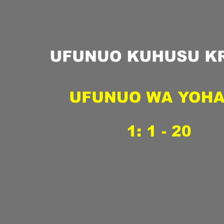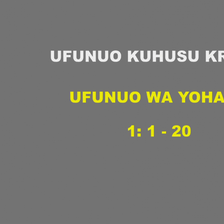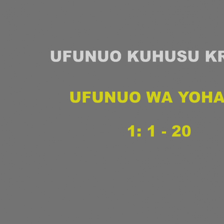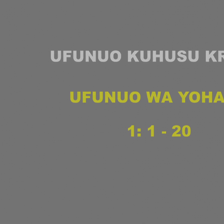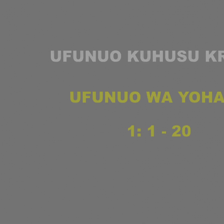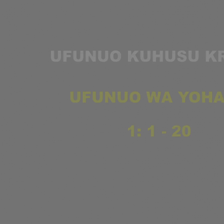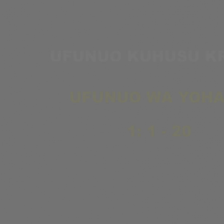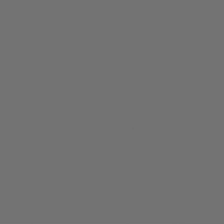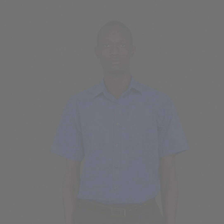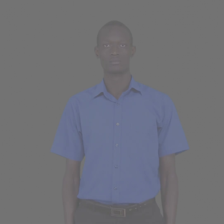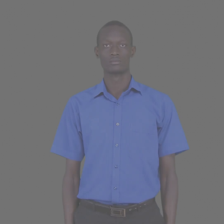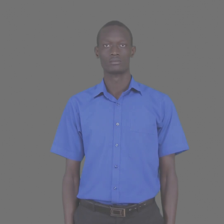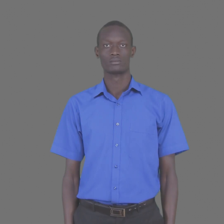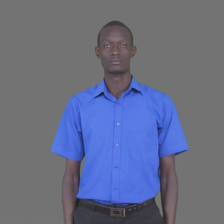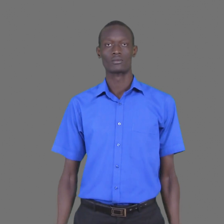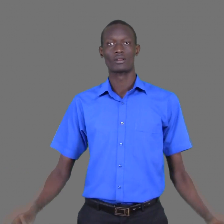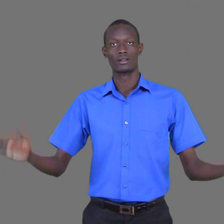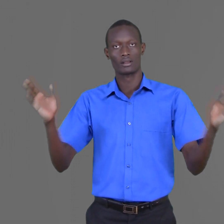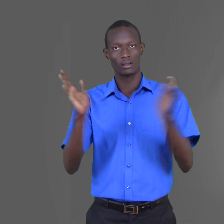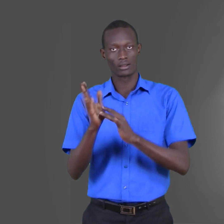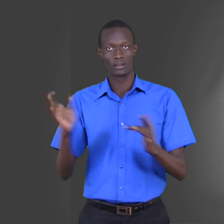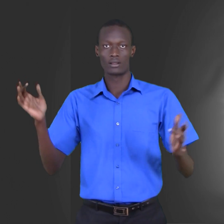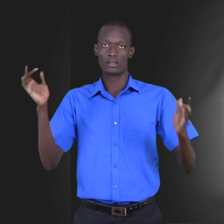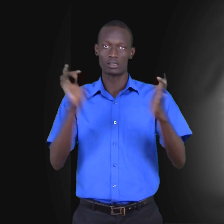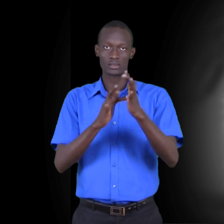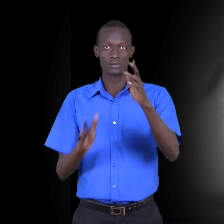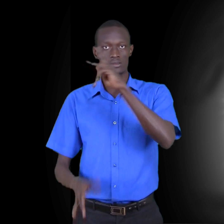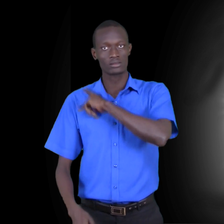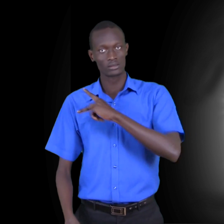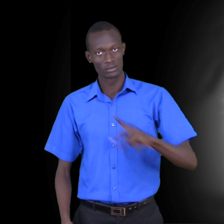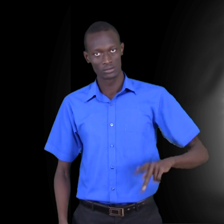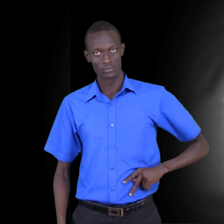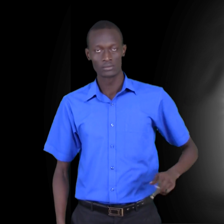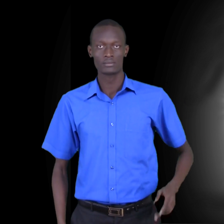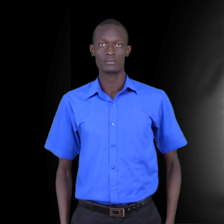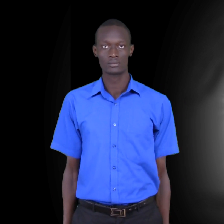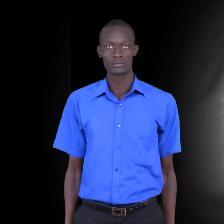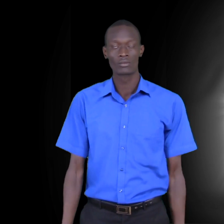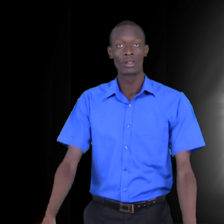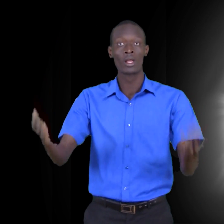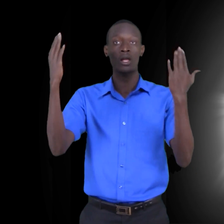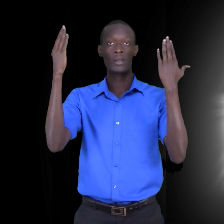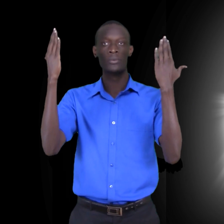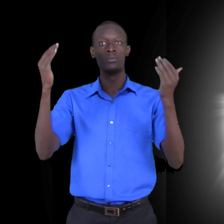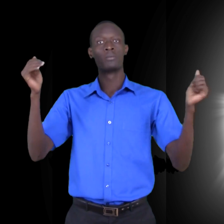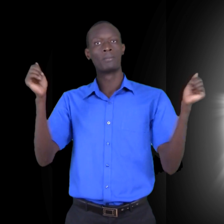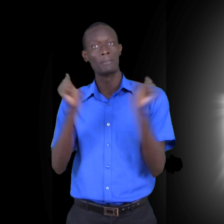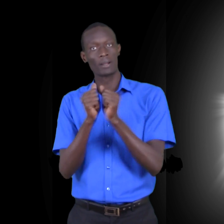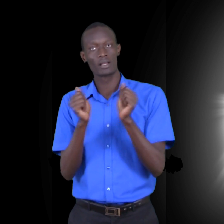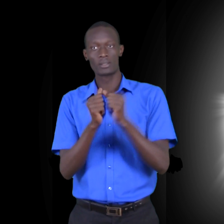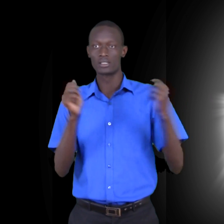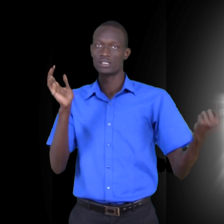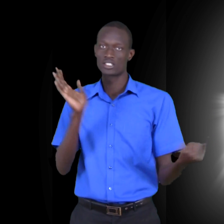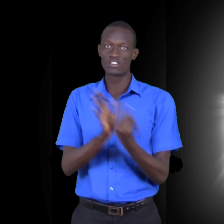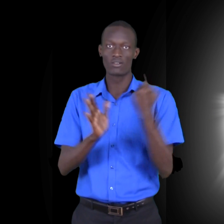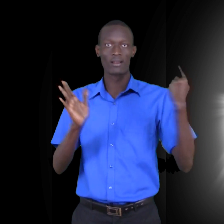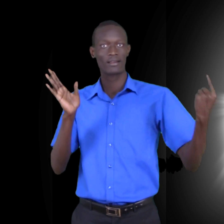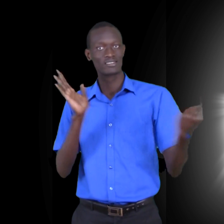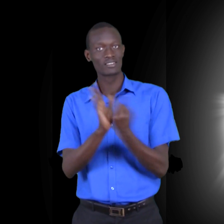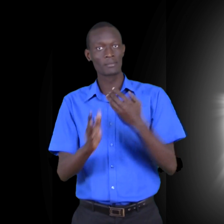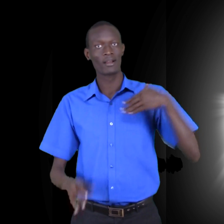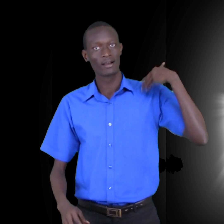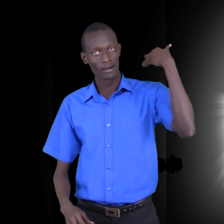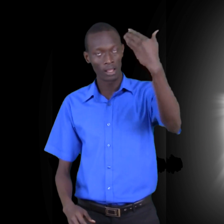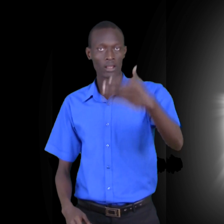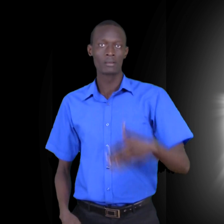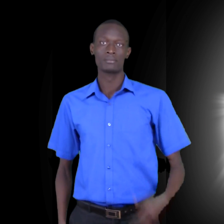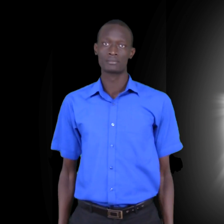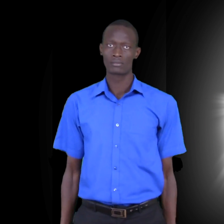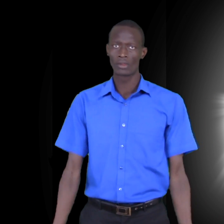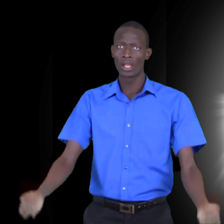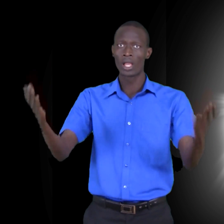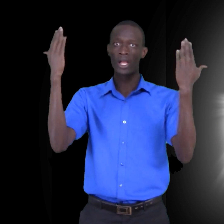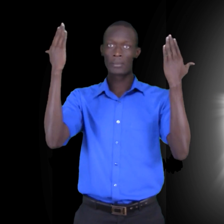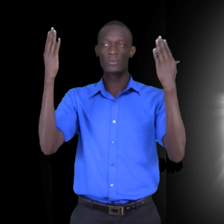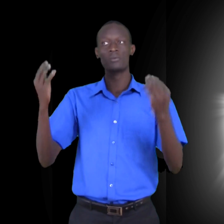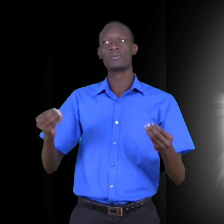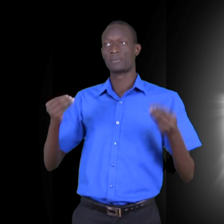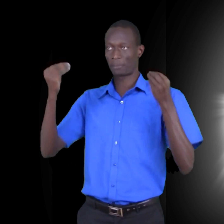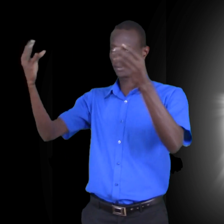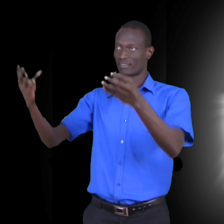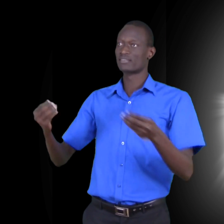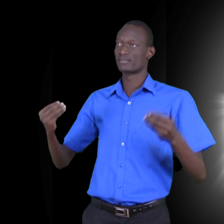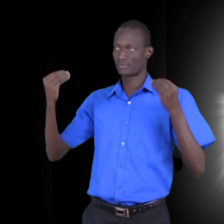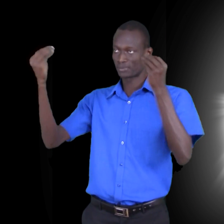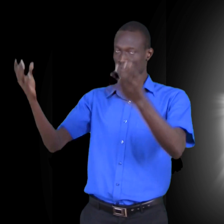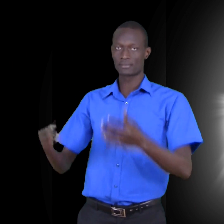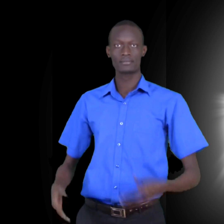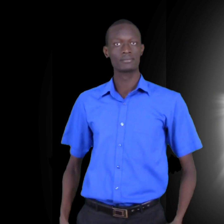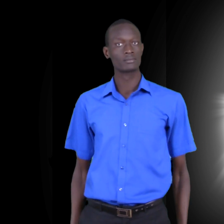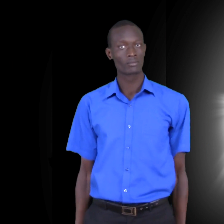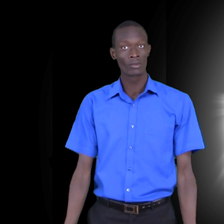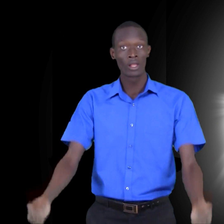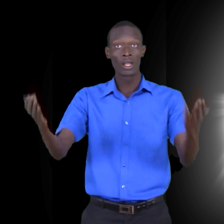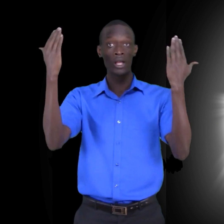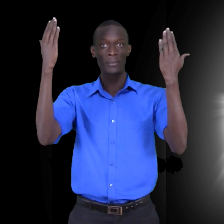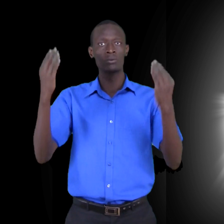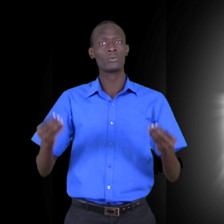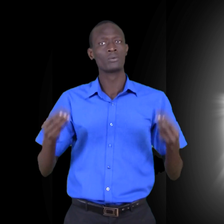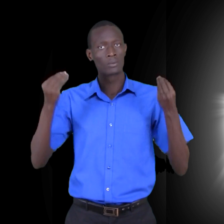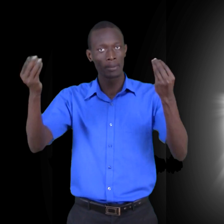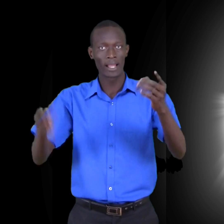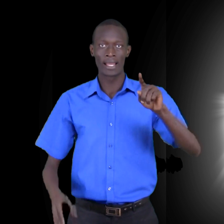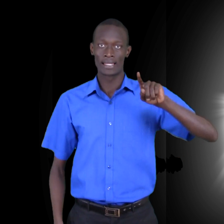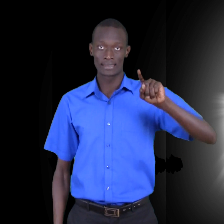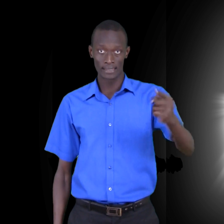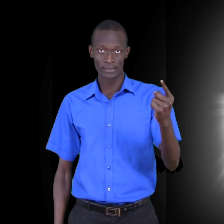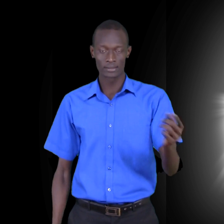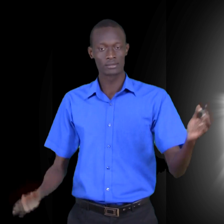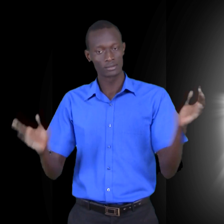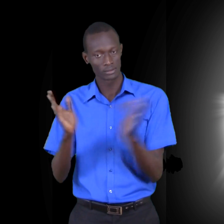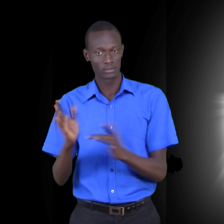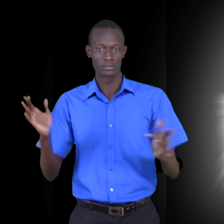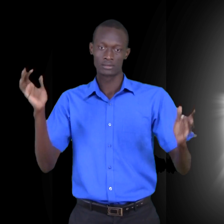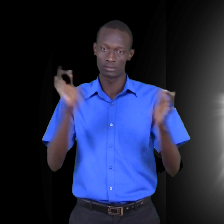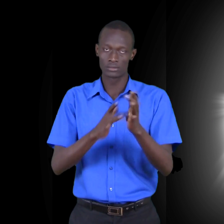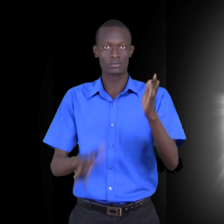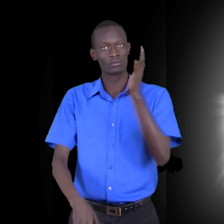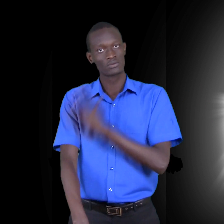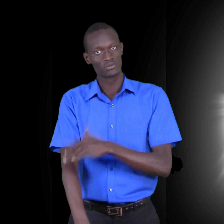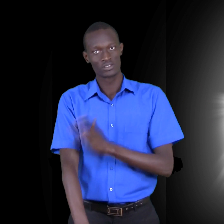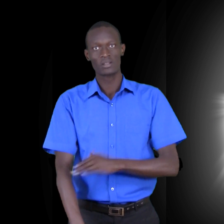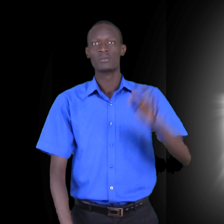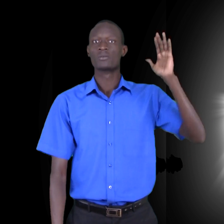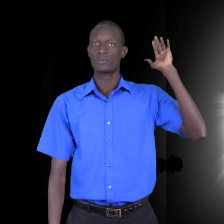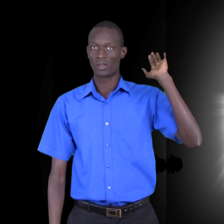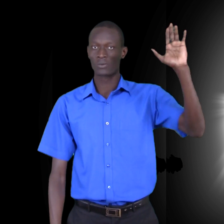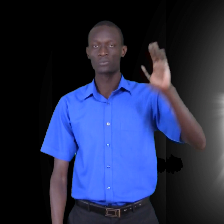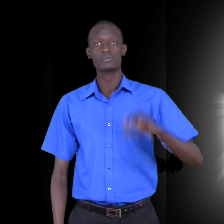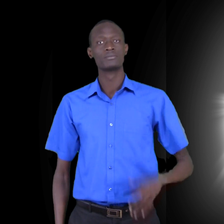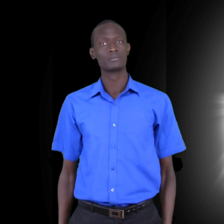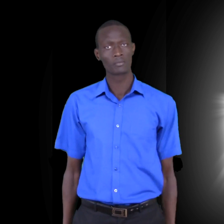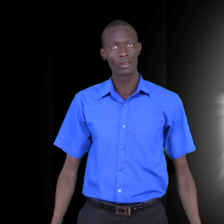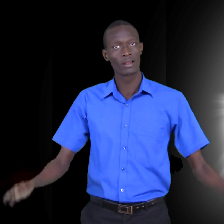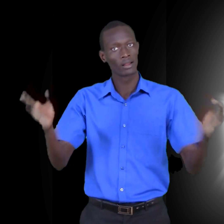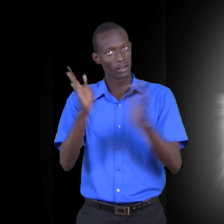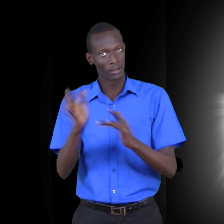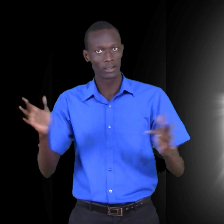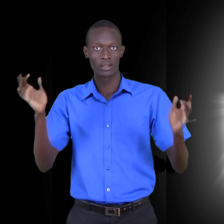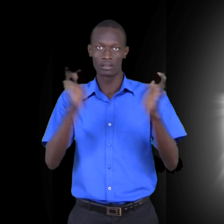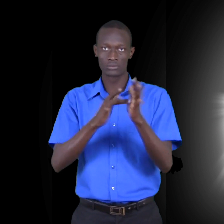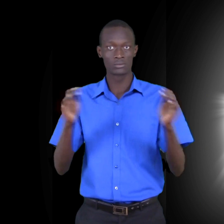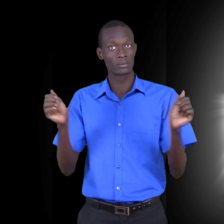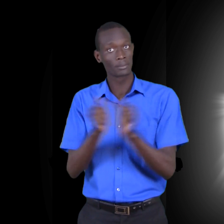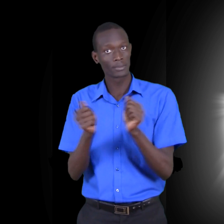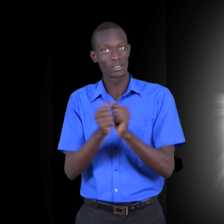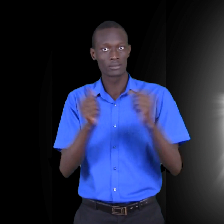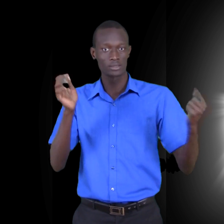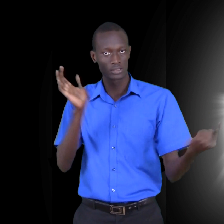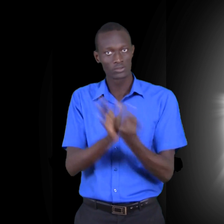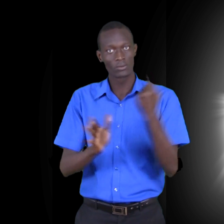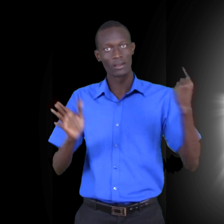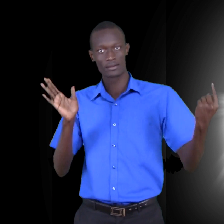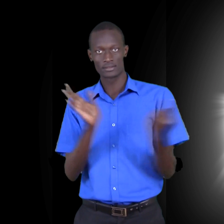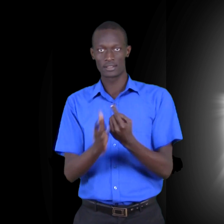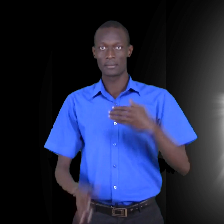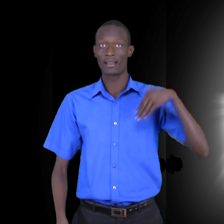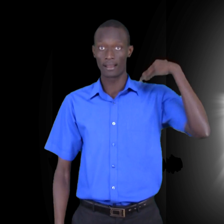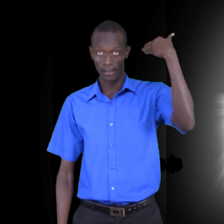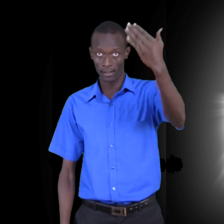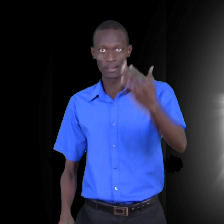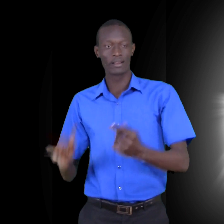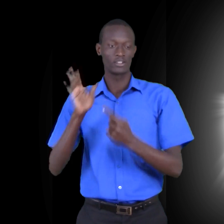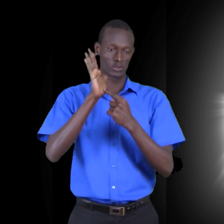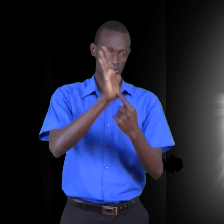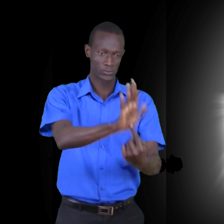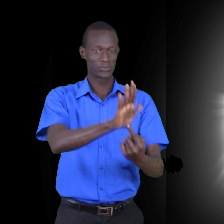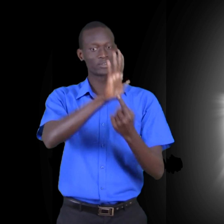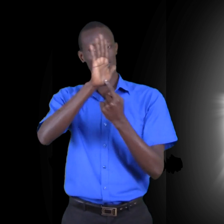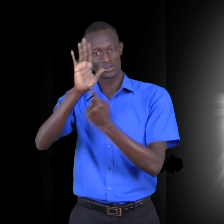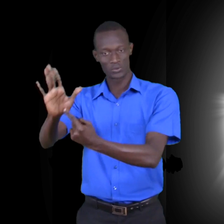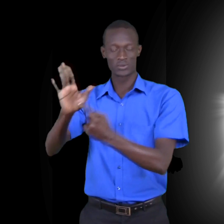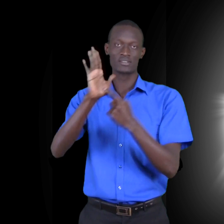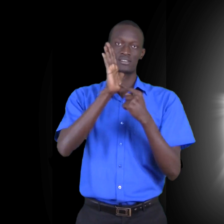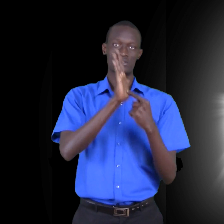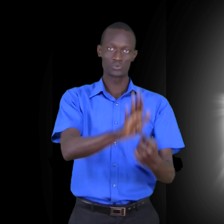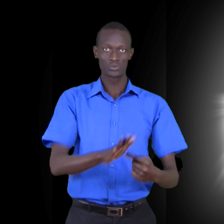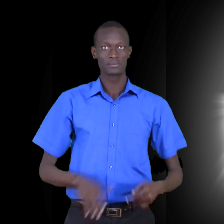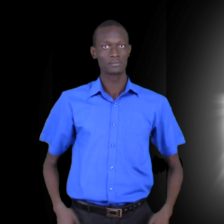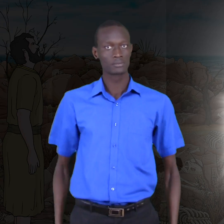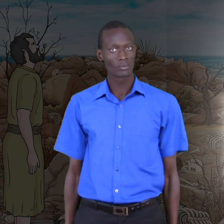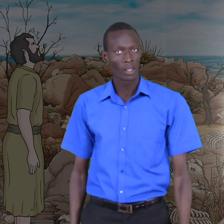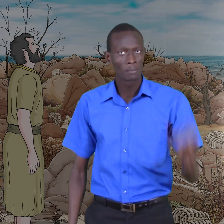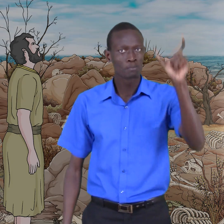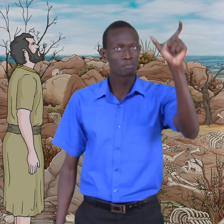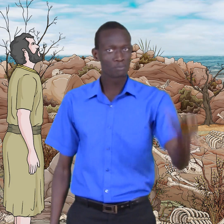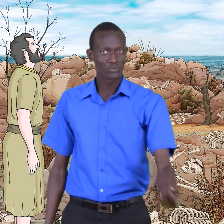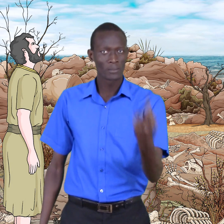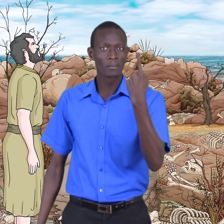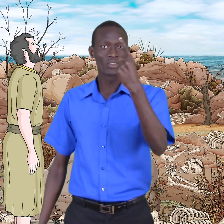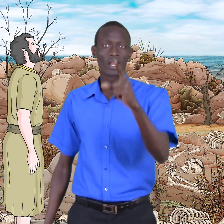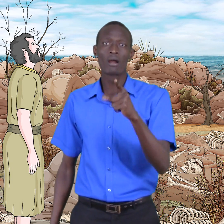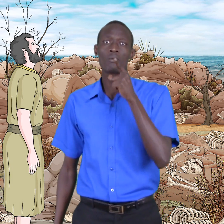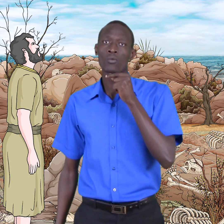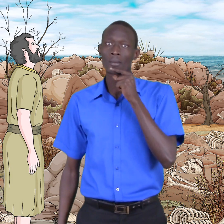This is the revelation of Jesus Christ, which God gave Him to show His servants what must soon come to pass.